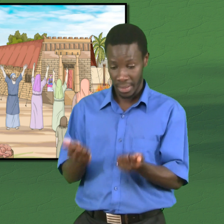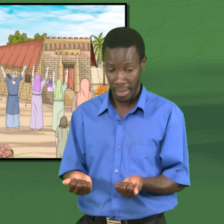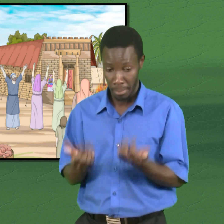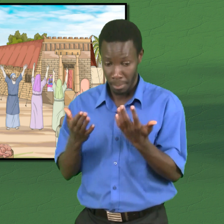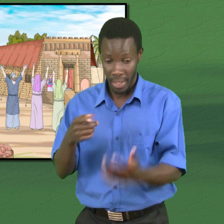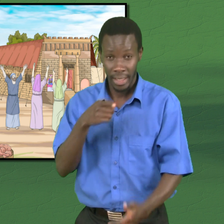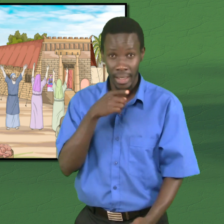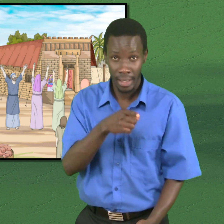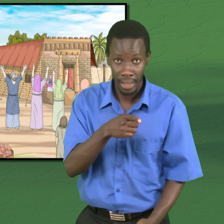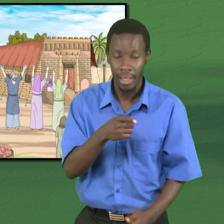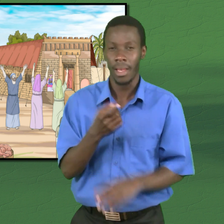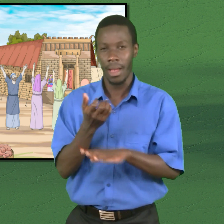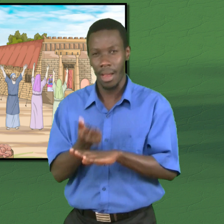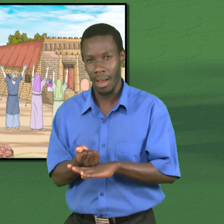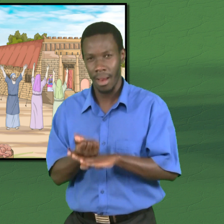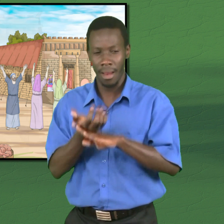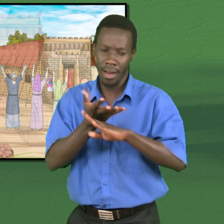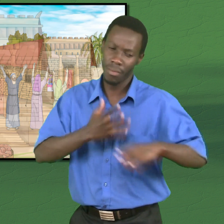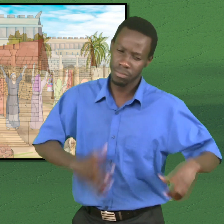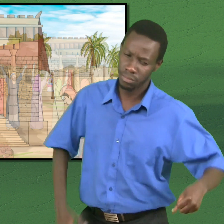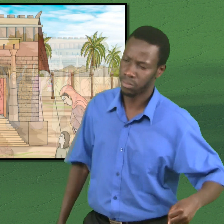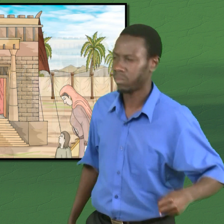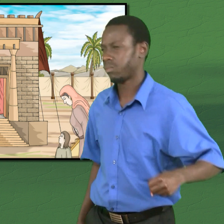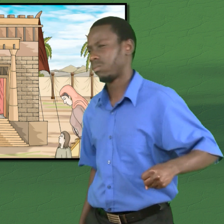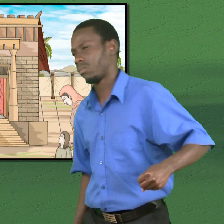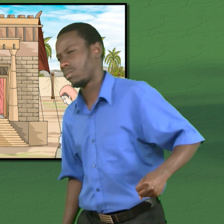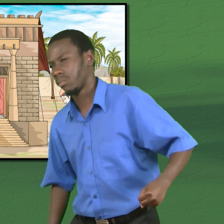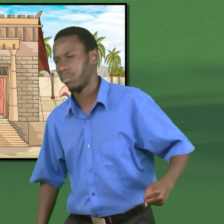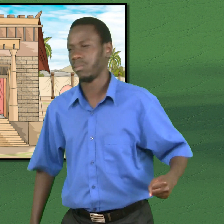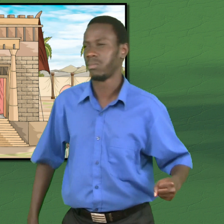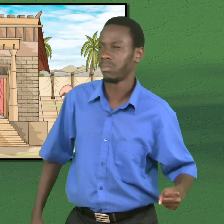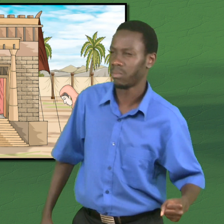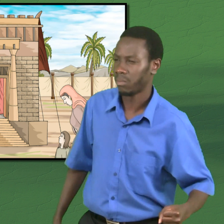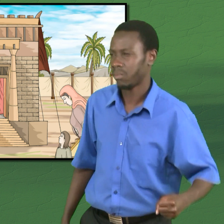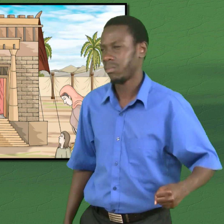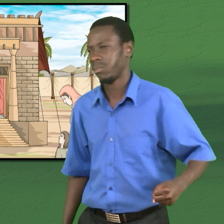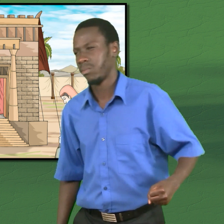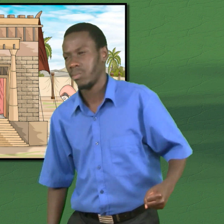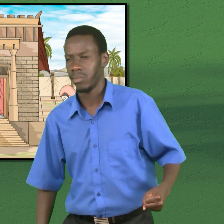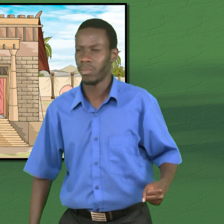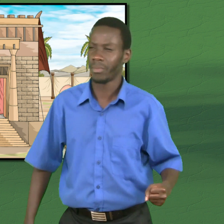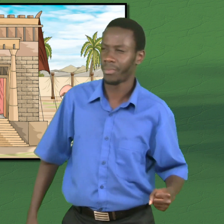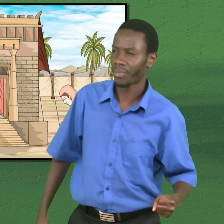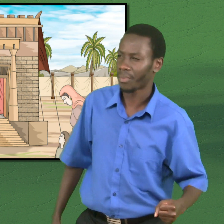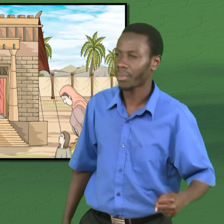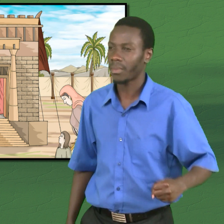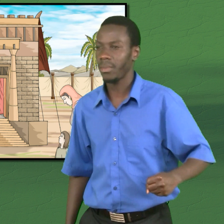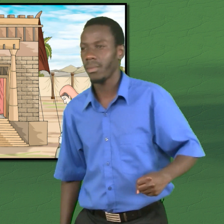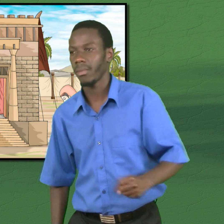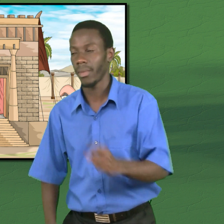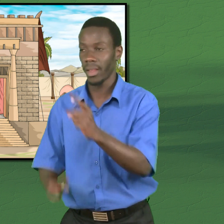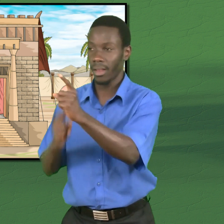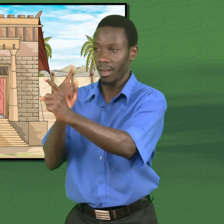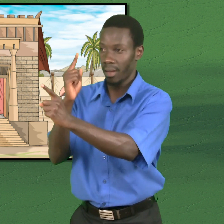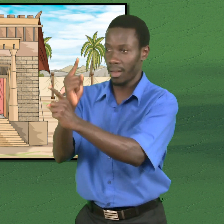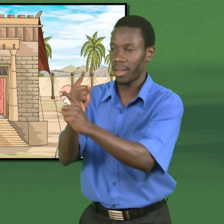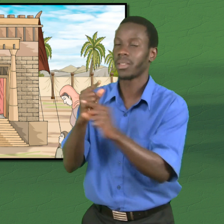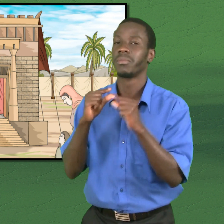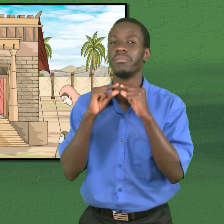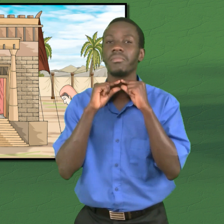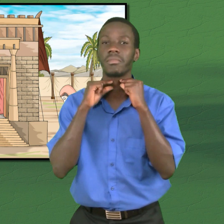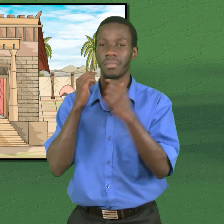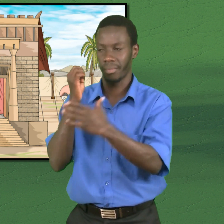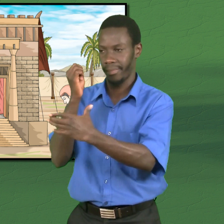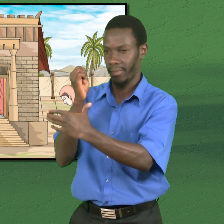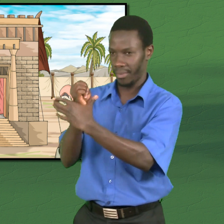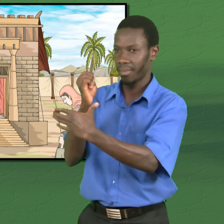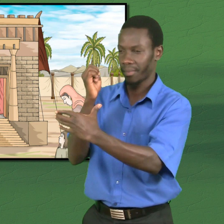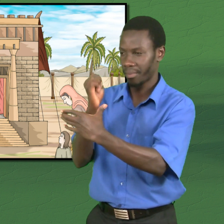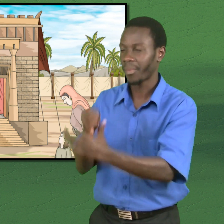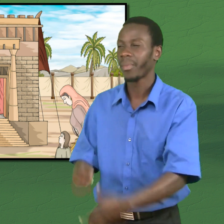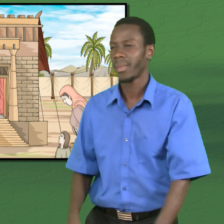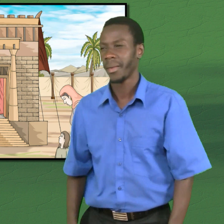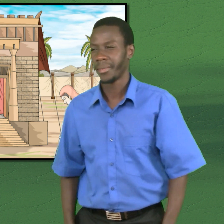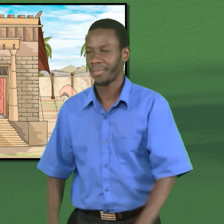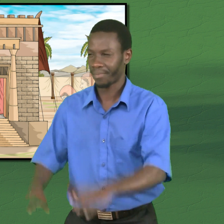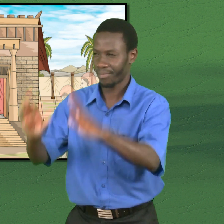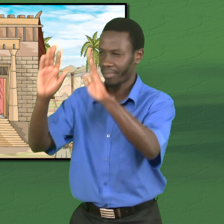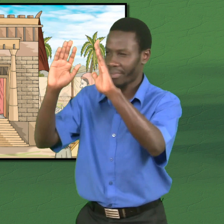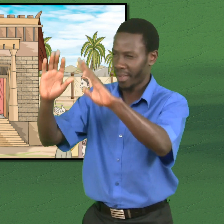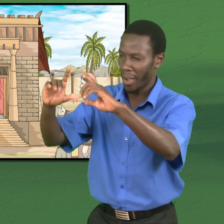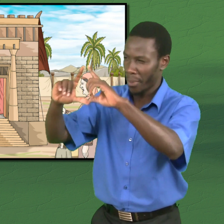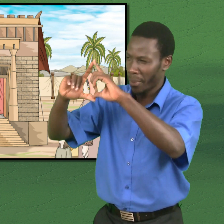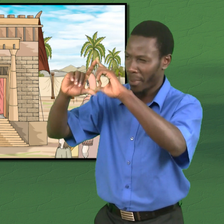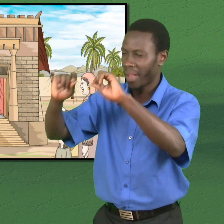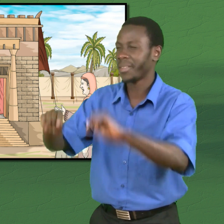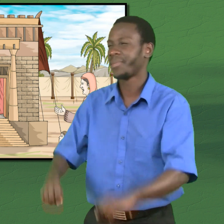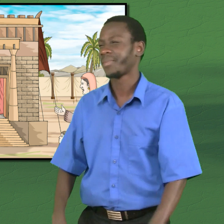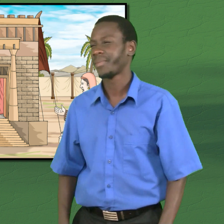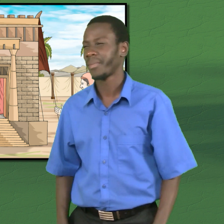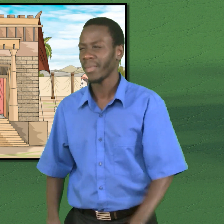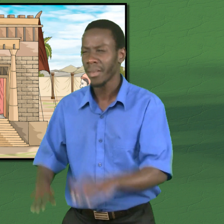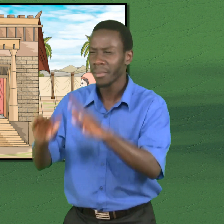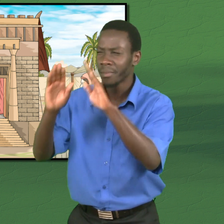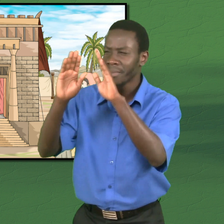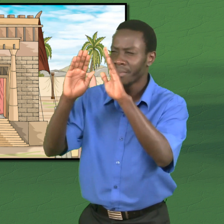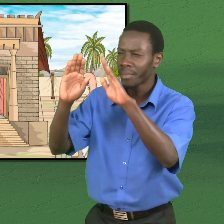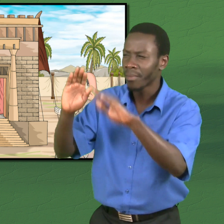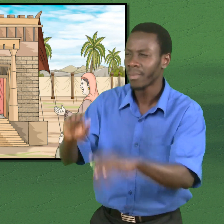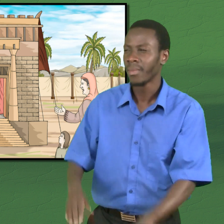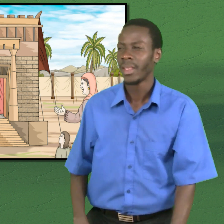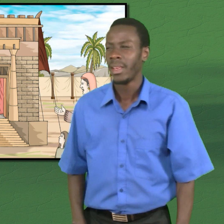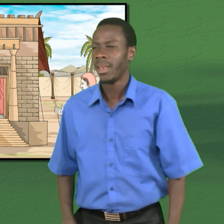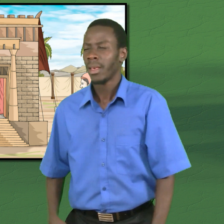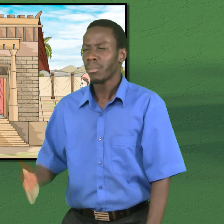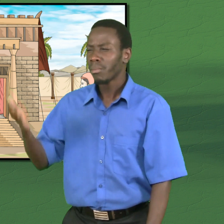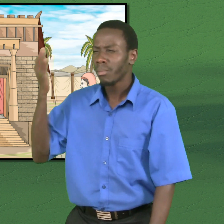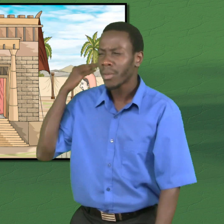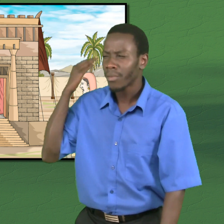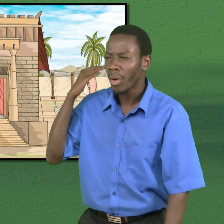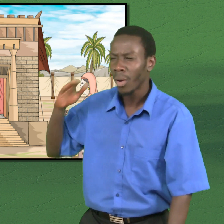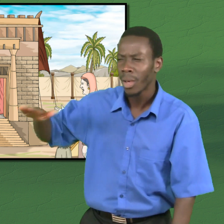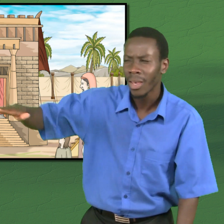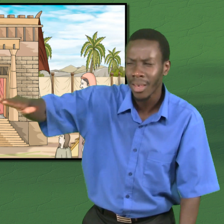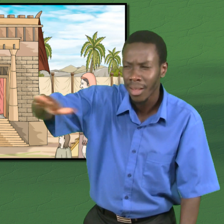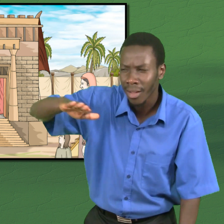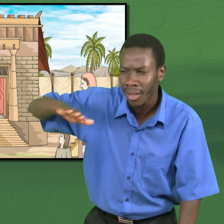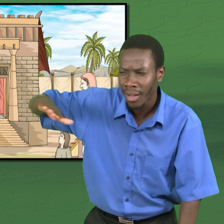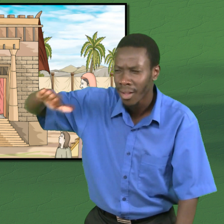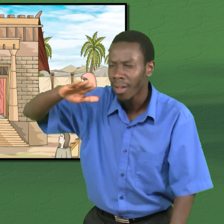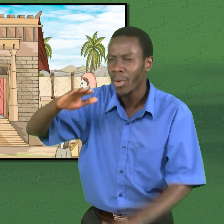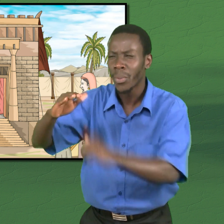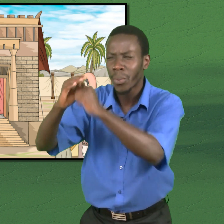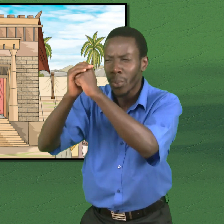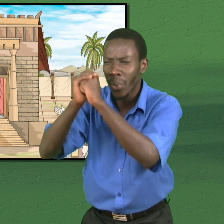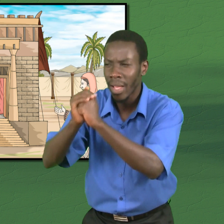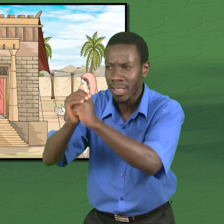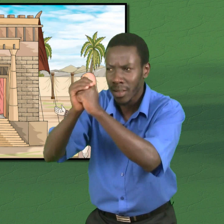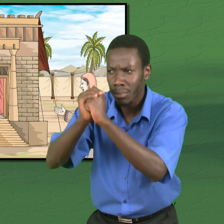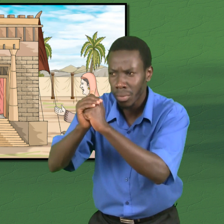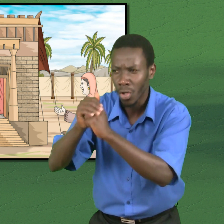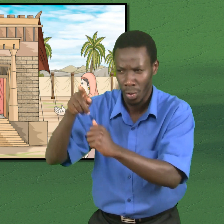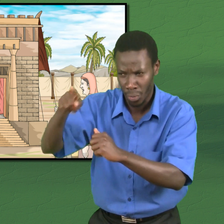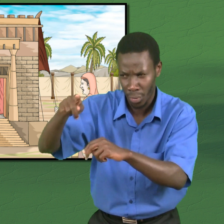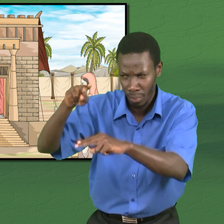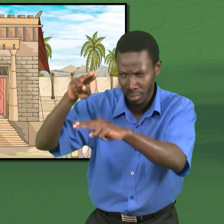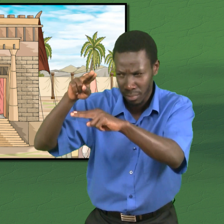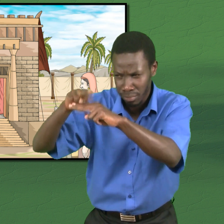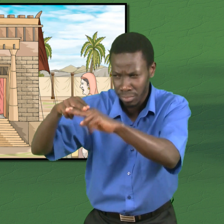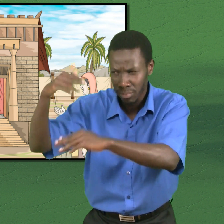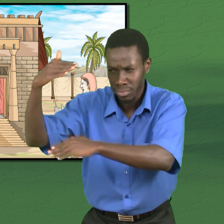“Please, my lord,” said Hannah, “as surely as you live, my lord, I am the woman who stood here beside you praying to the LORD.